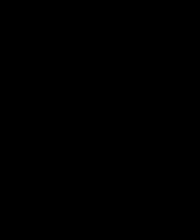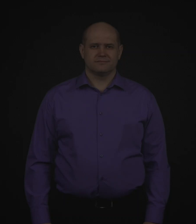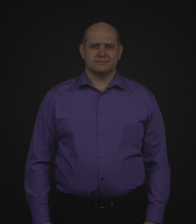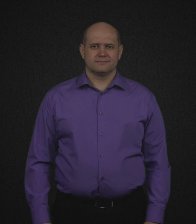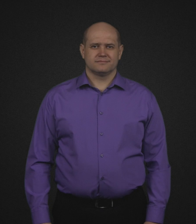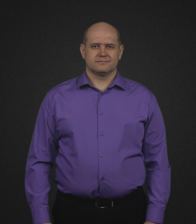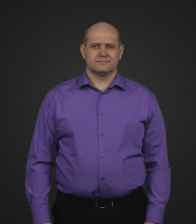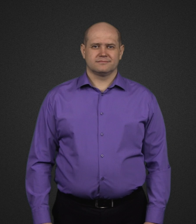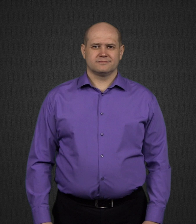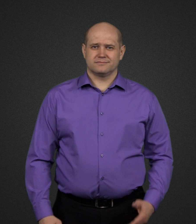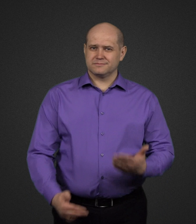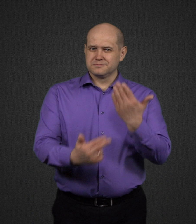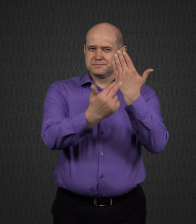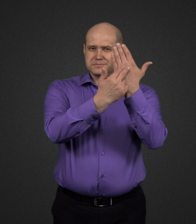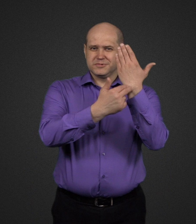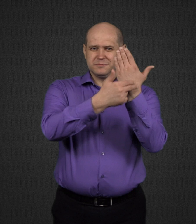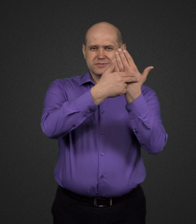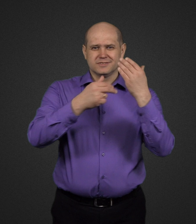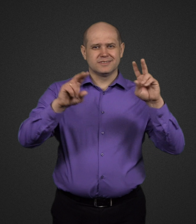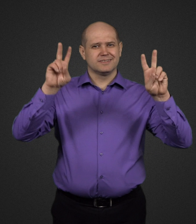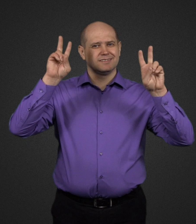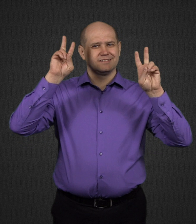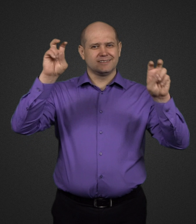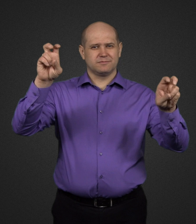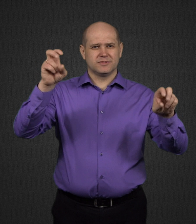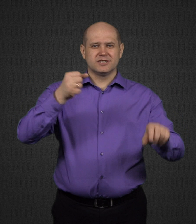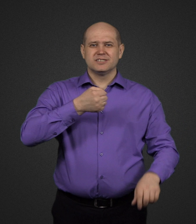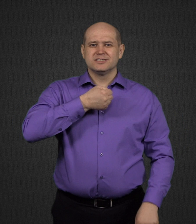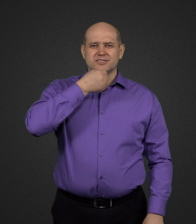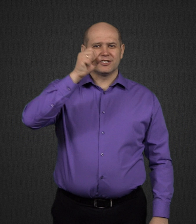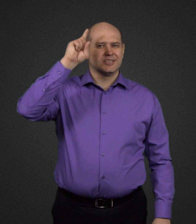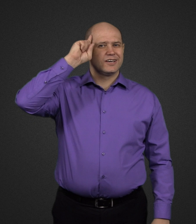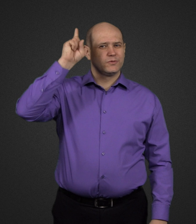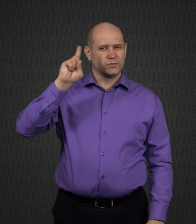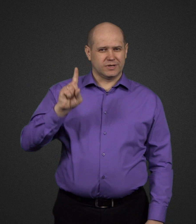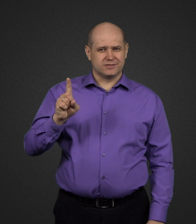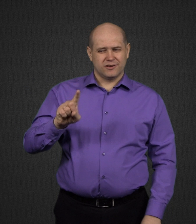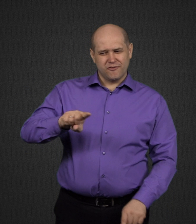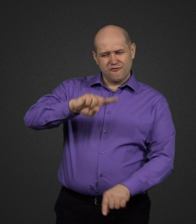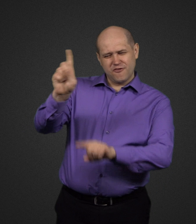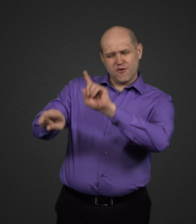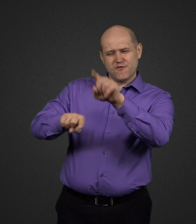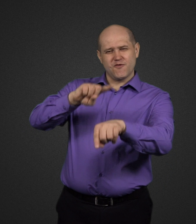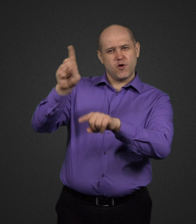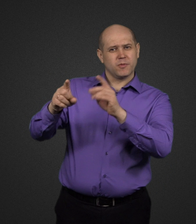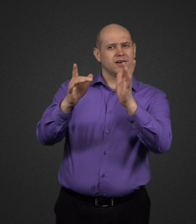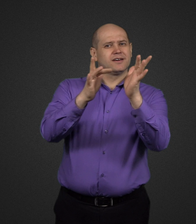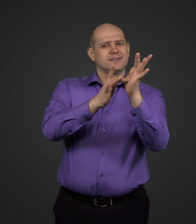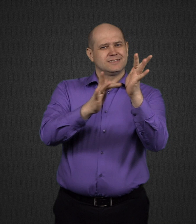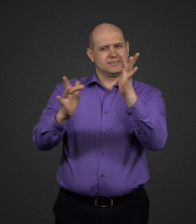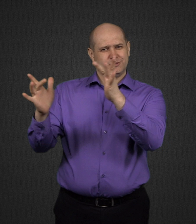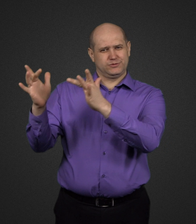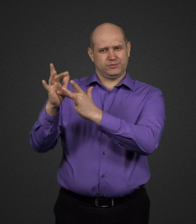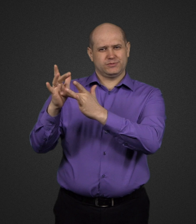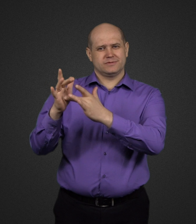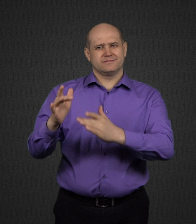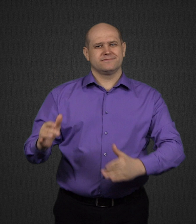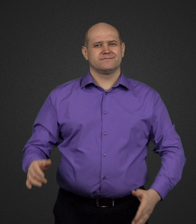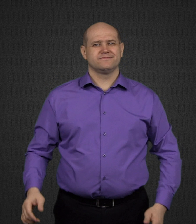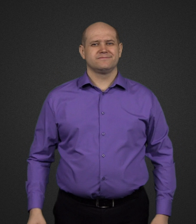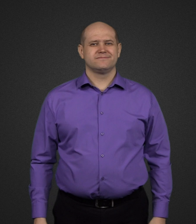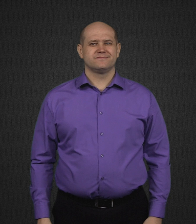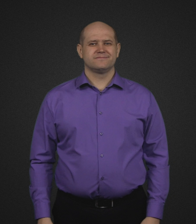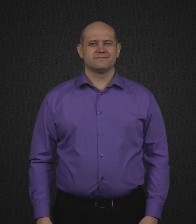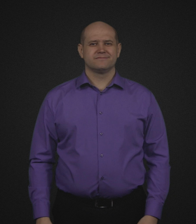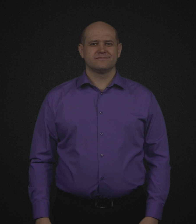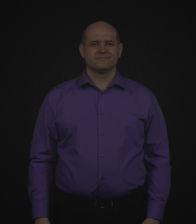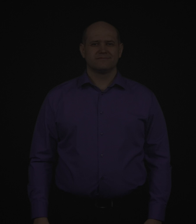Jewish leaders question Jesus